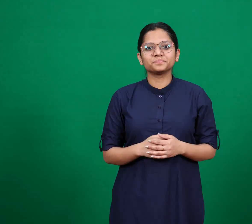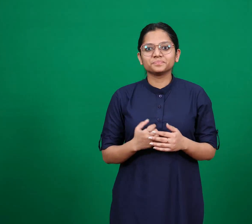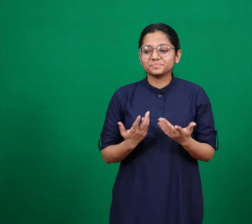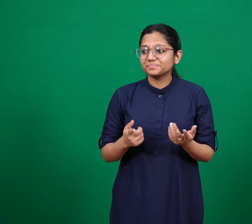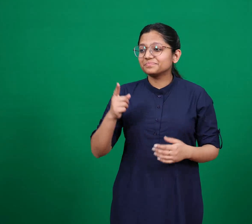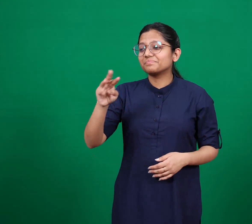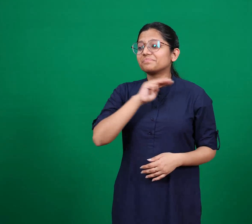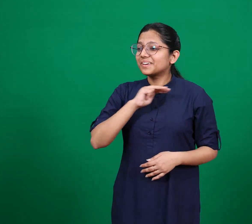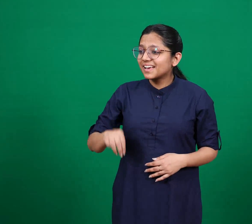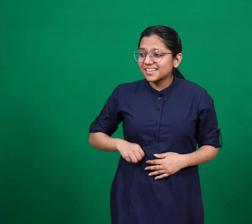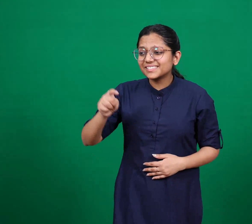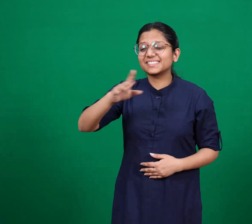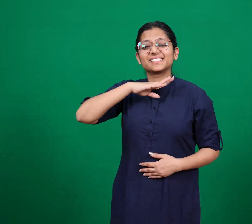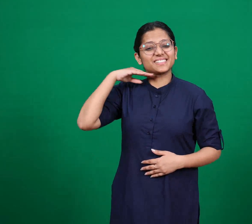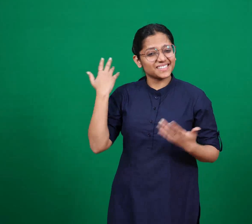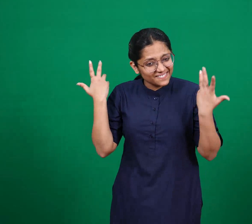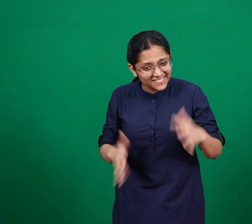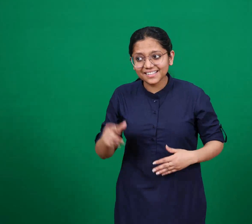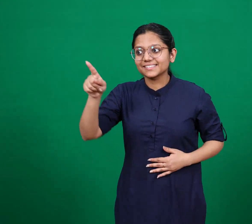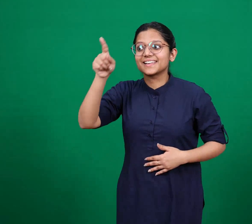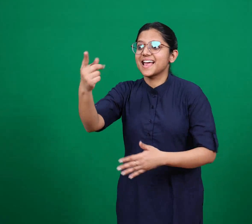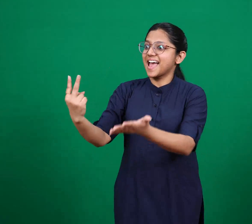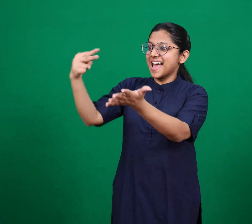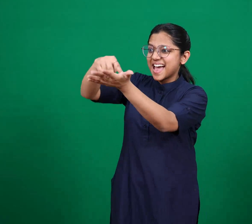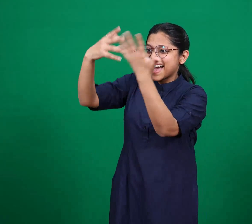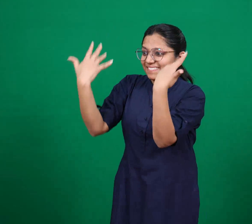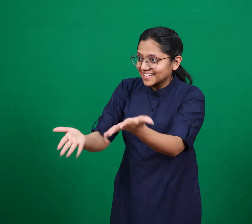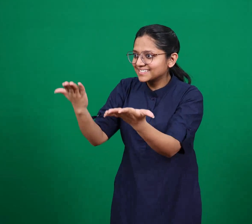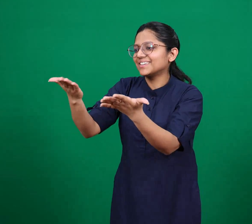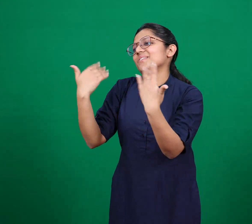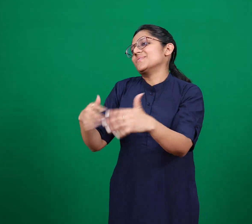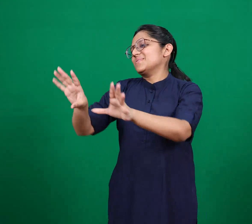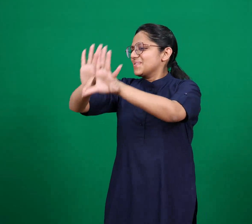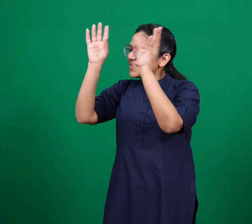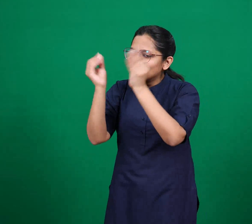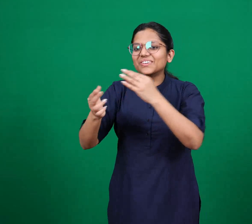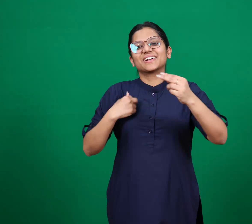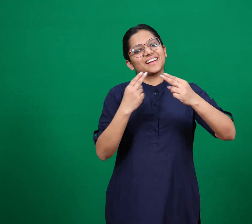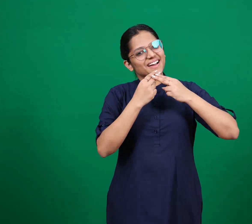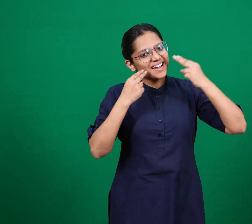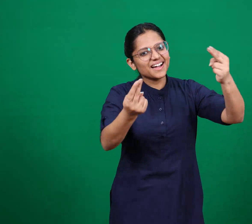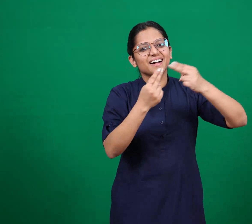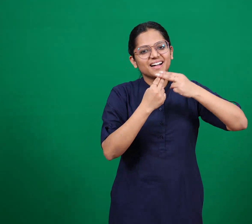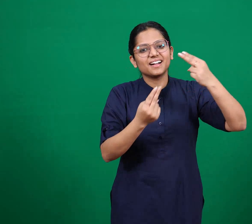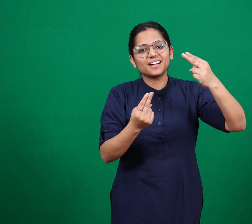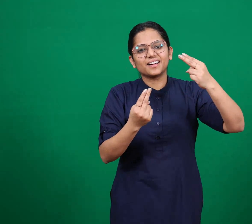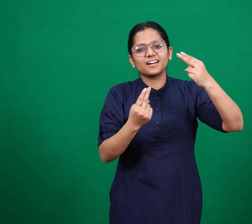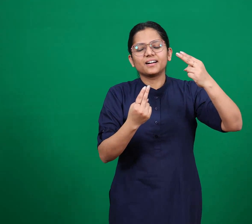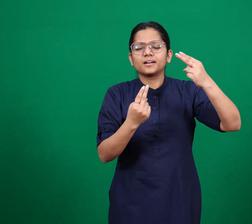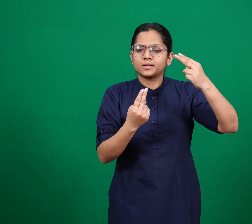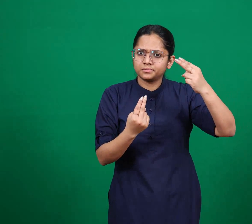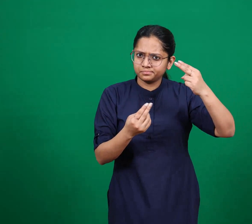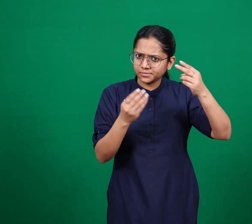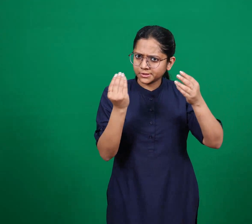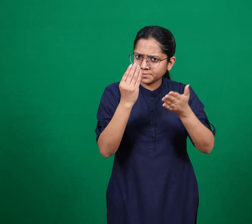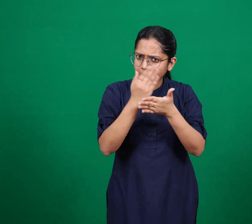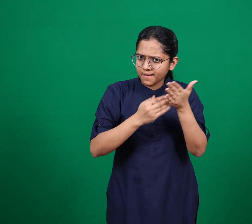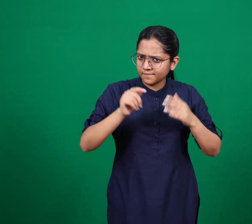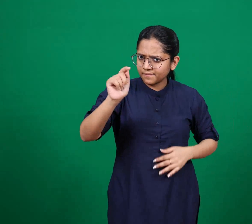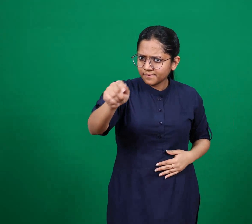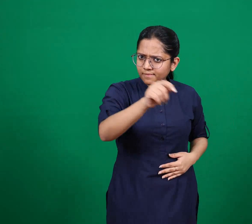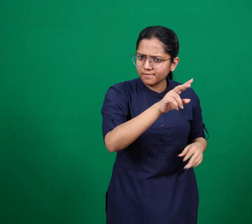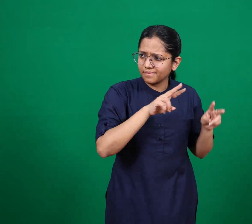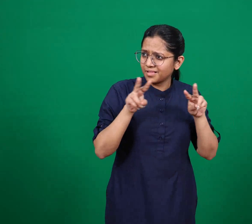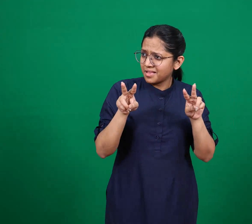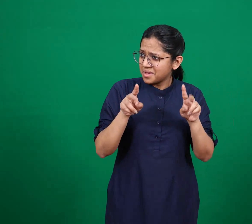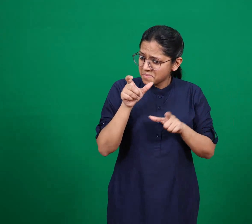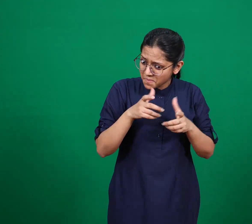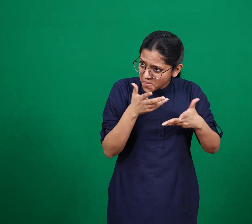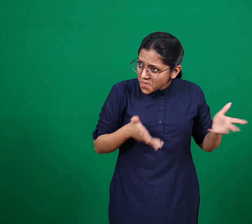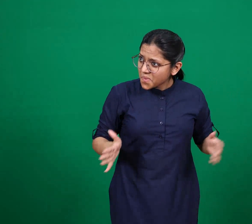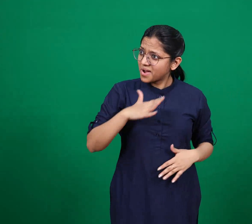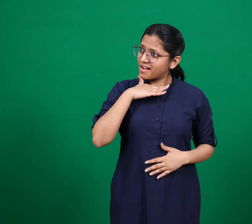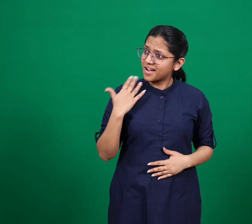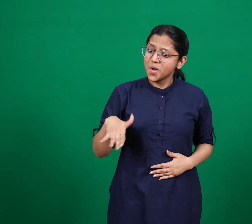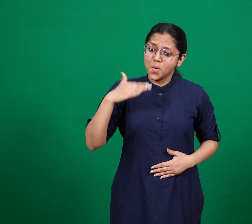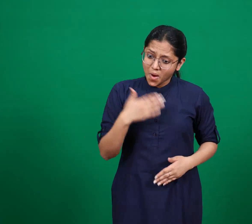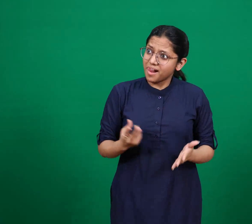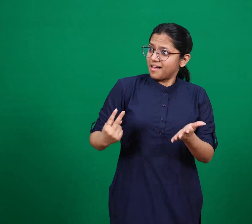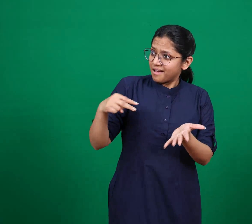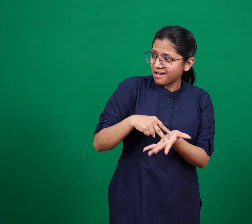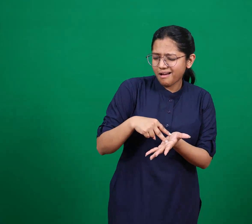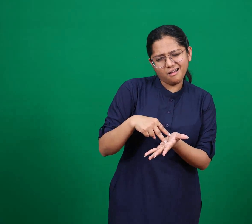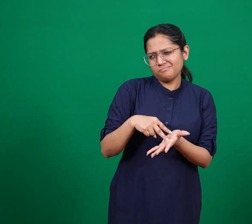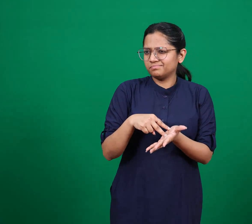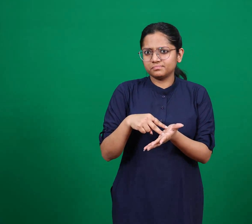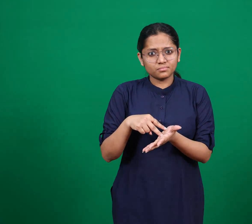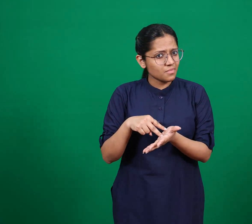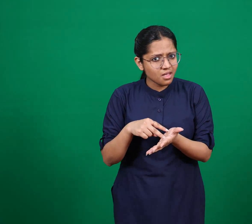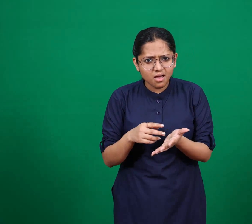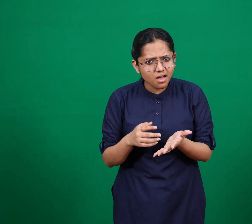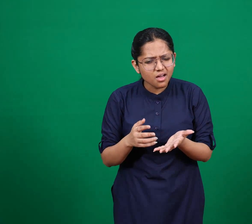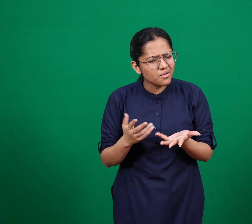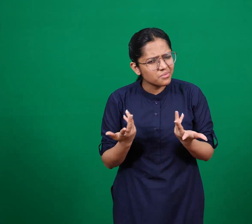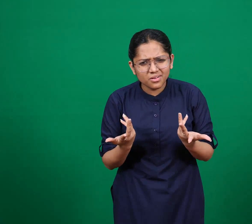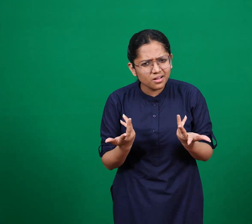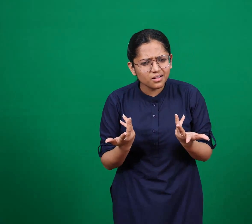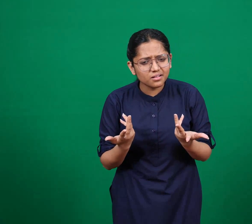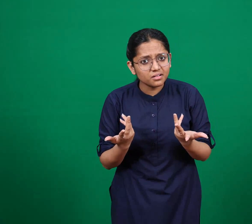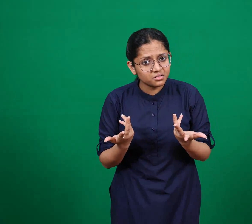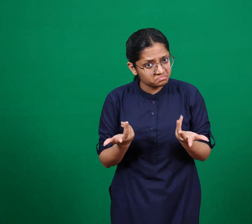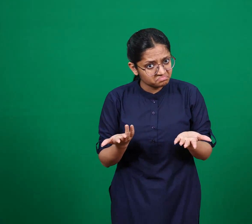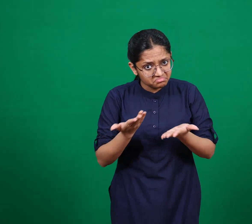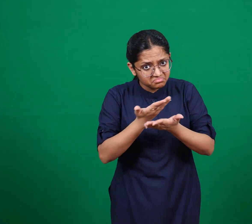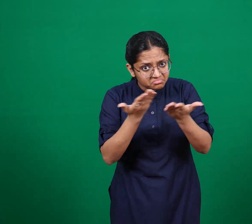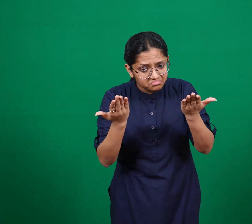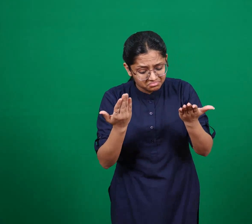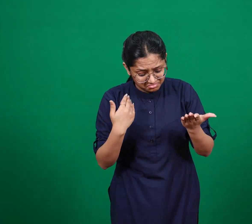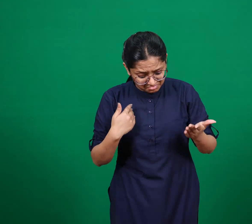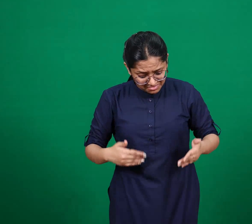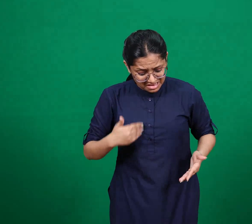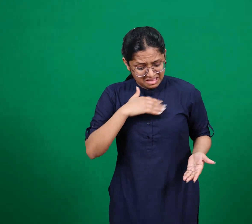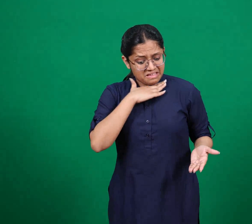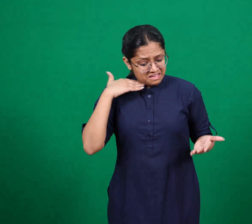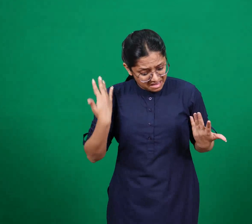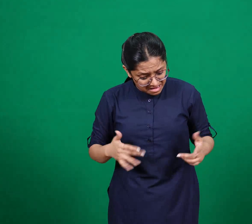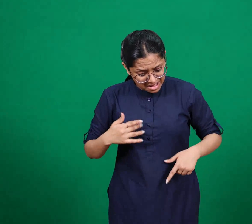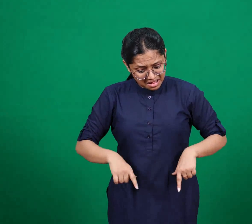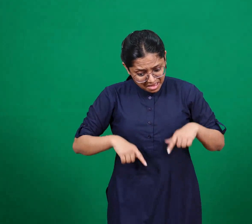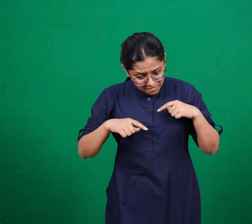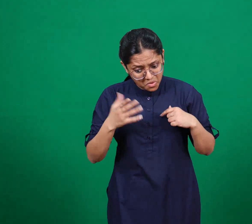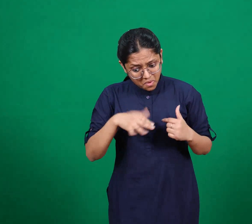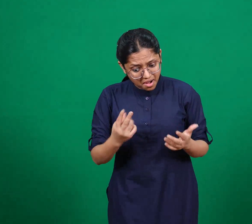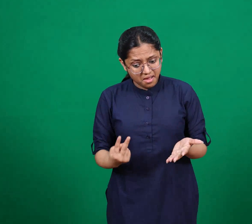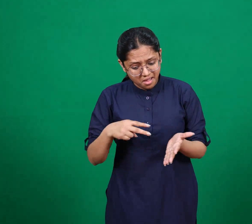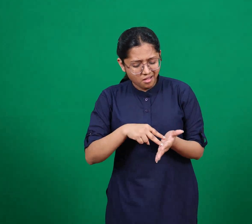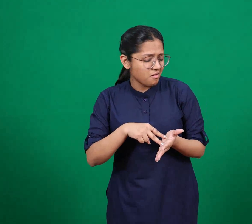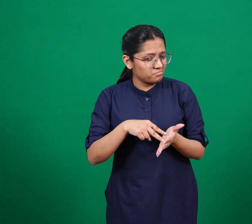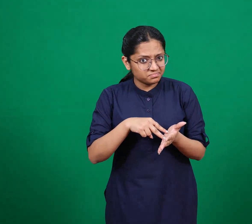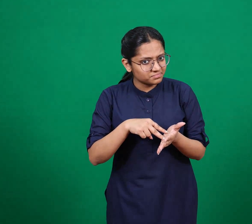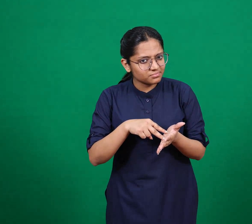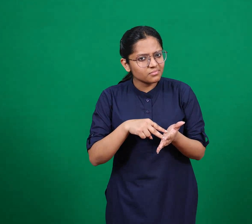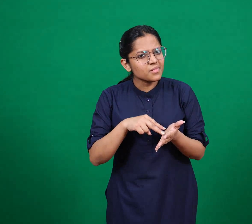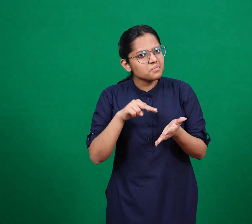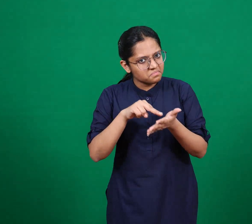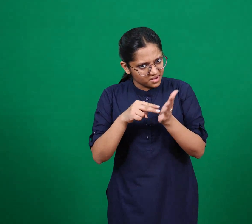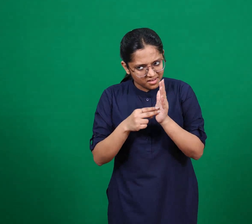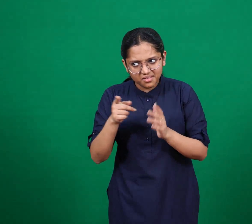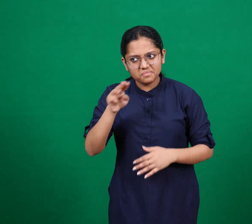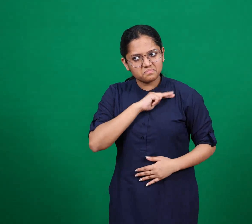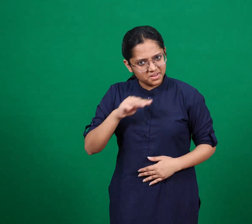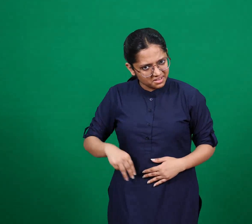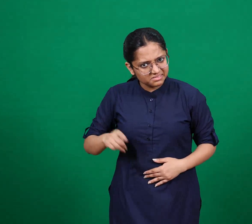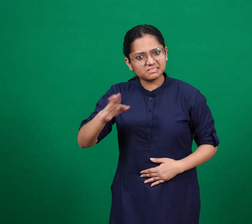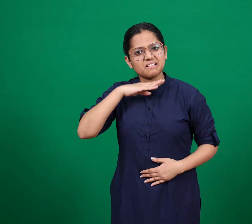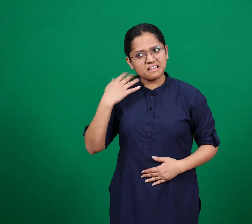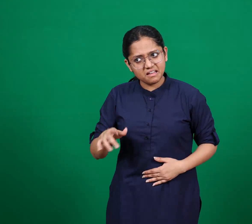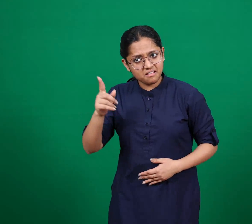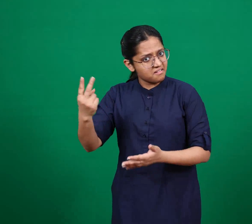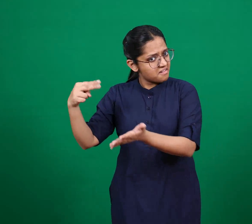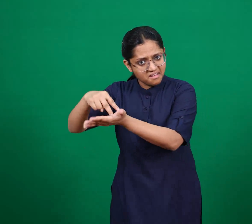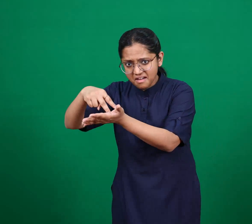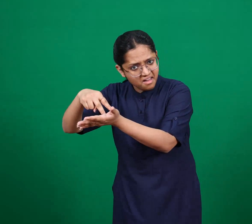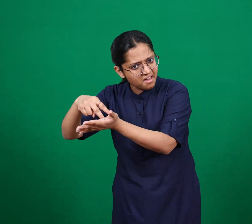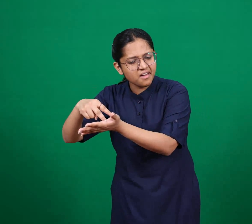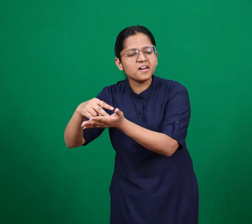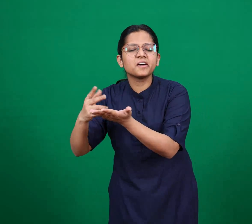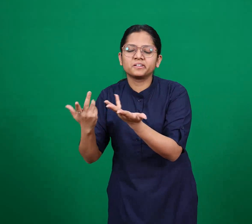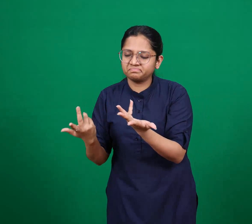But if it is preached that Christ has been raised from the dead, how can some of you say that there is no resurrection of the dead?